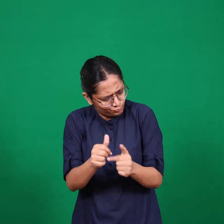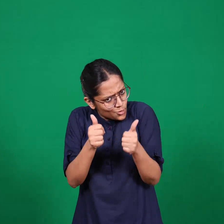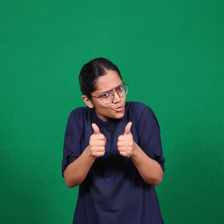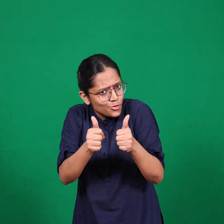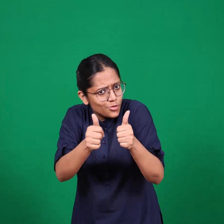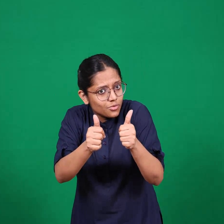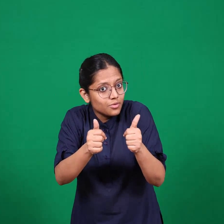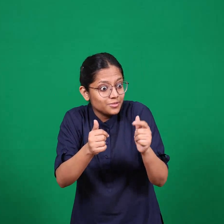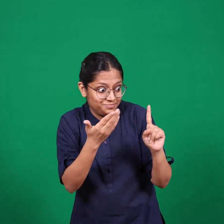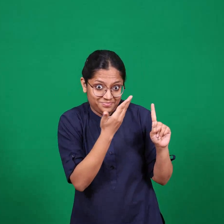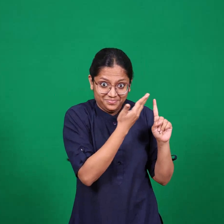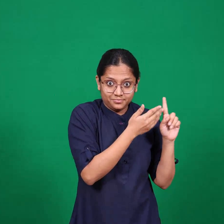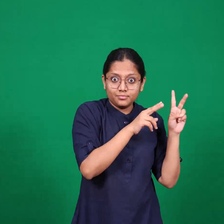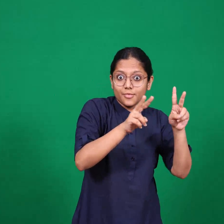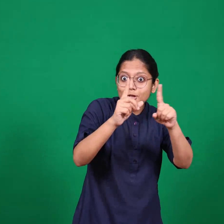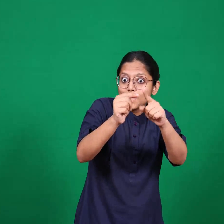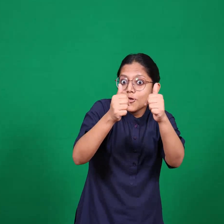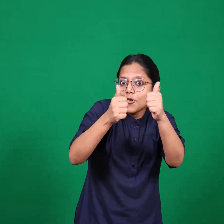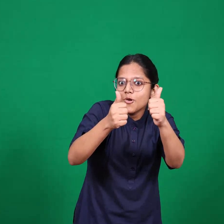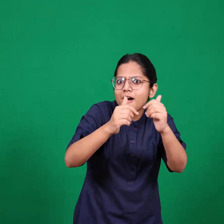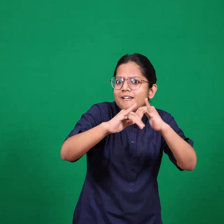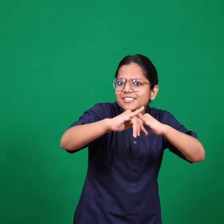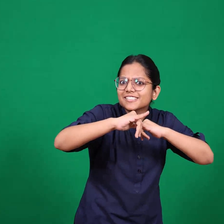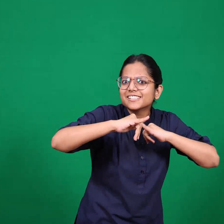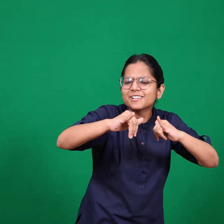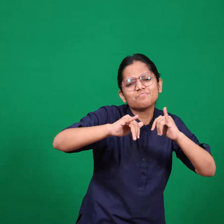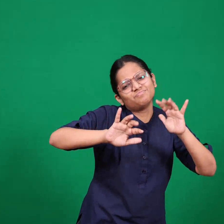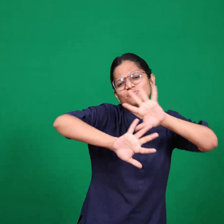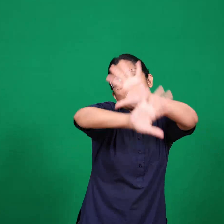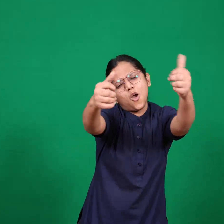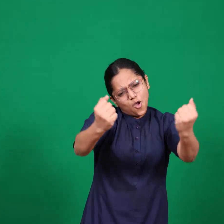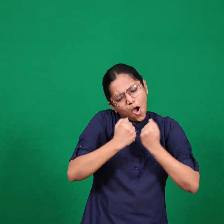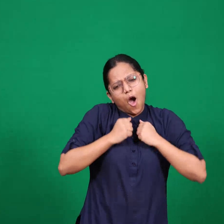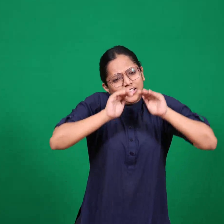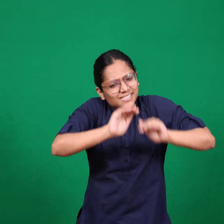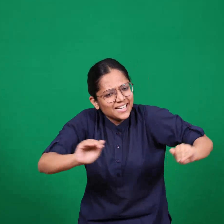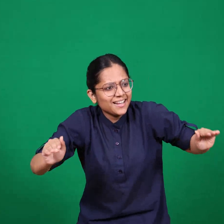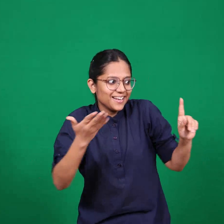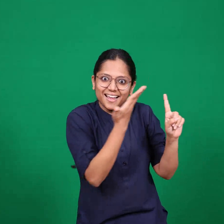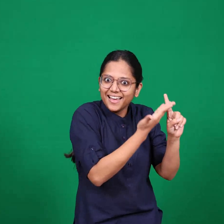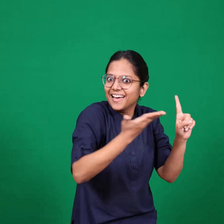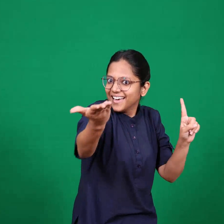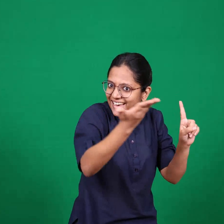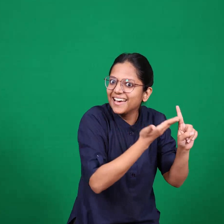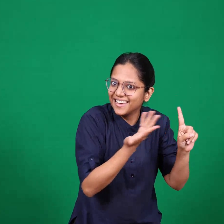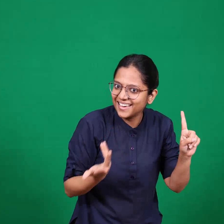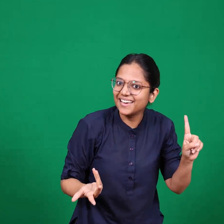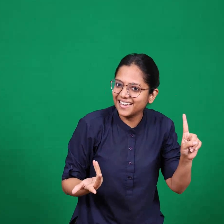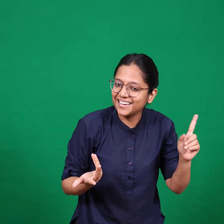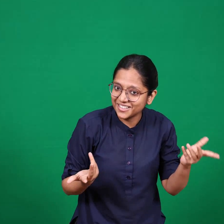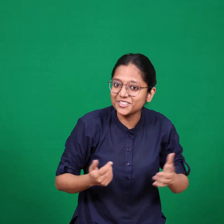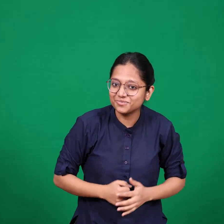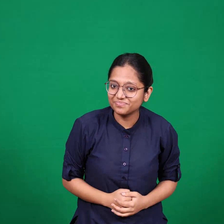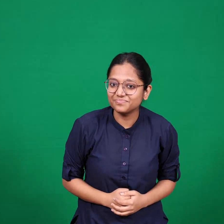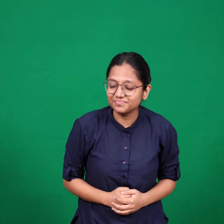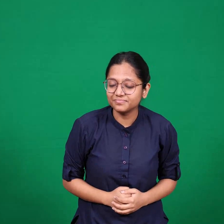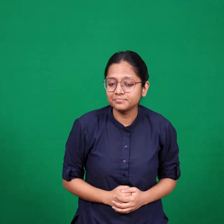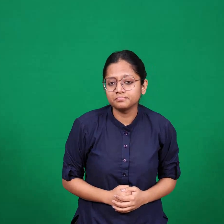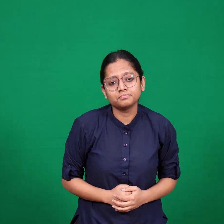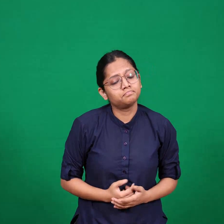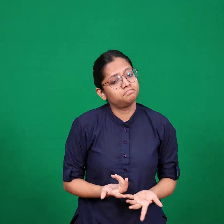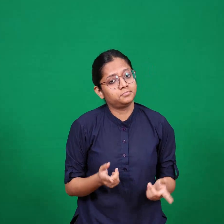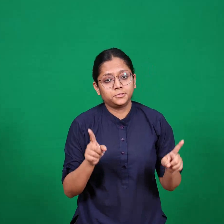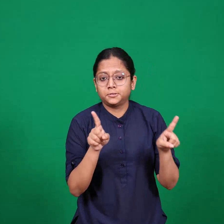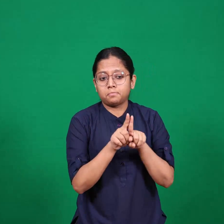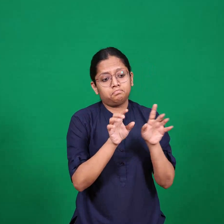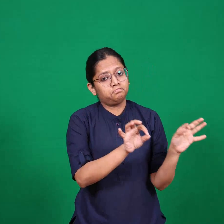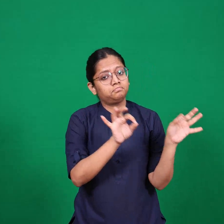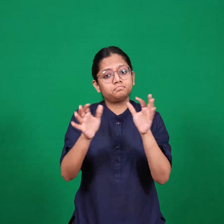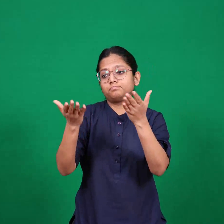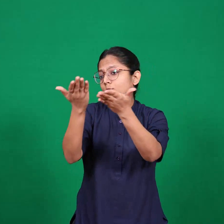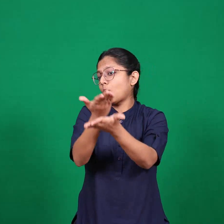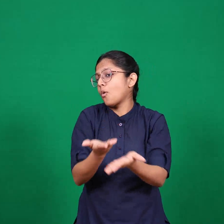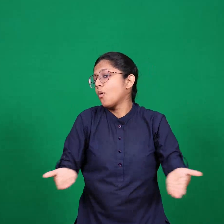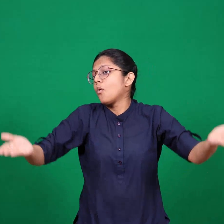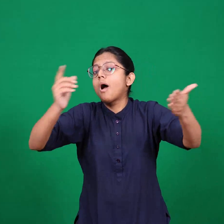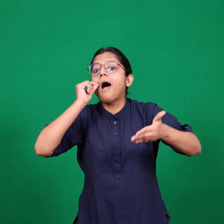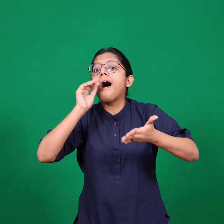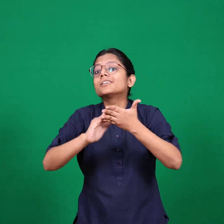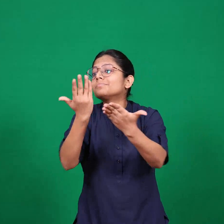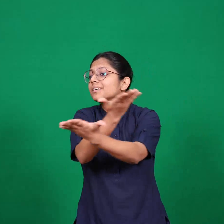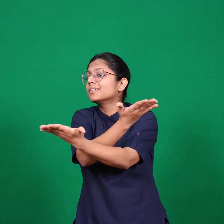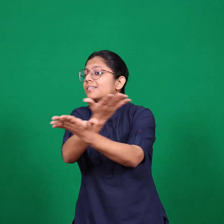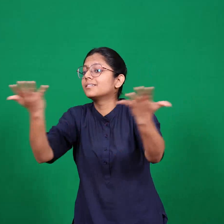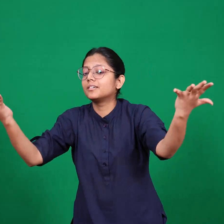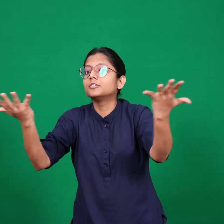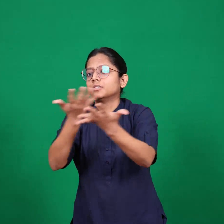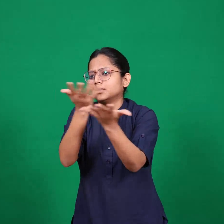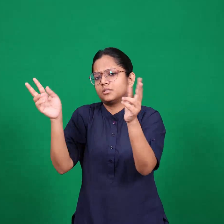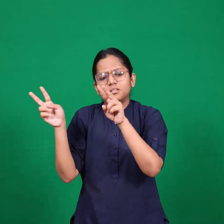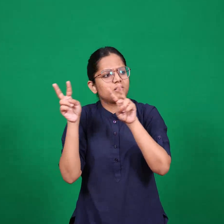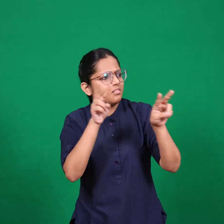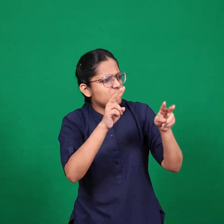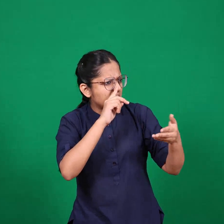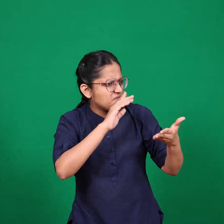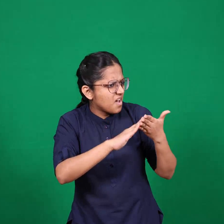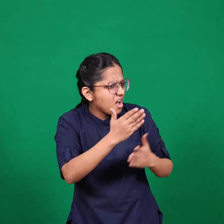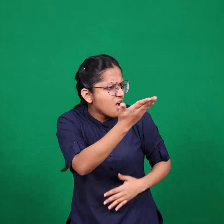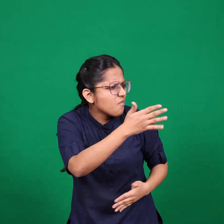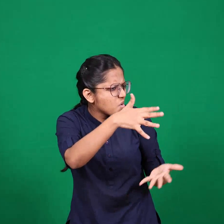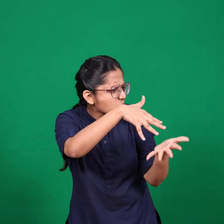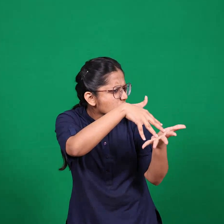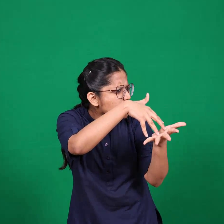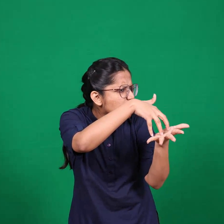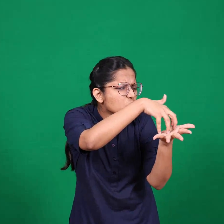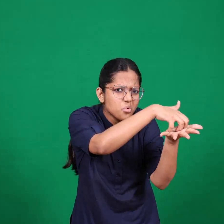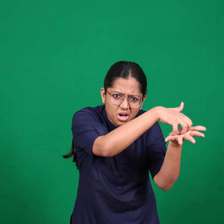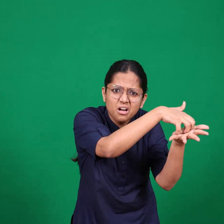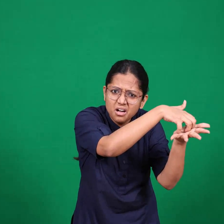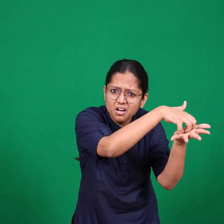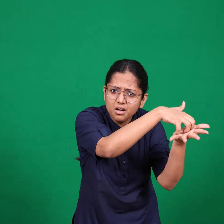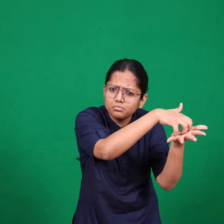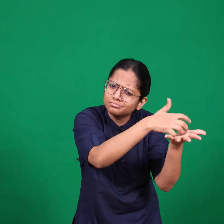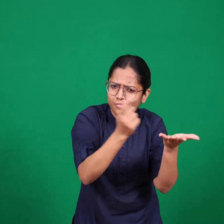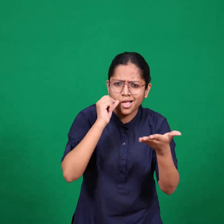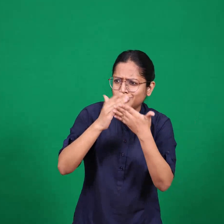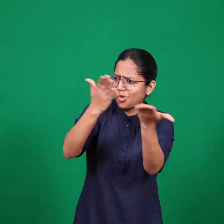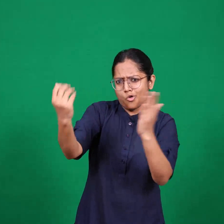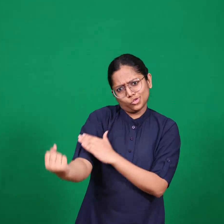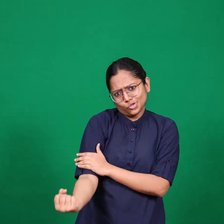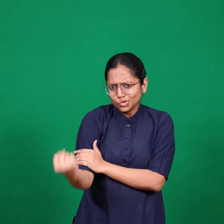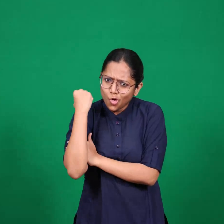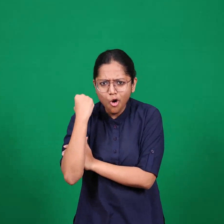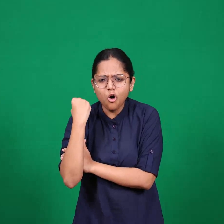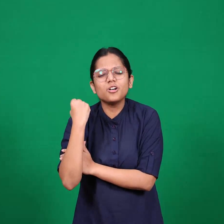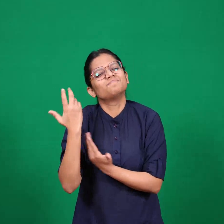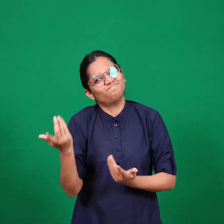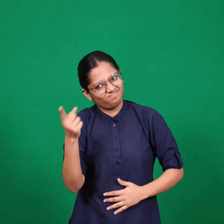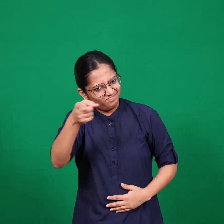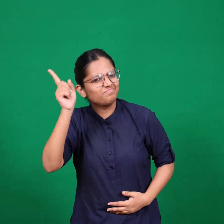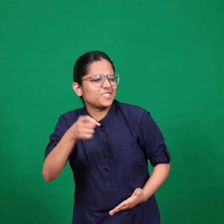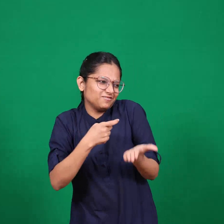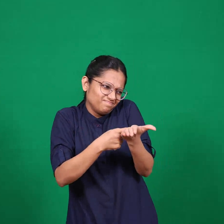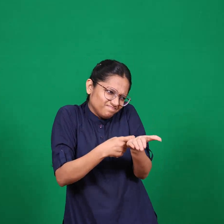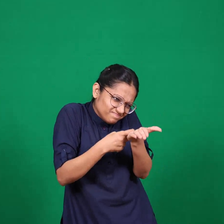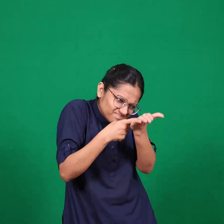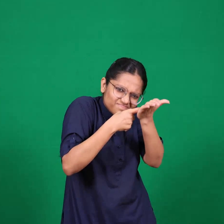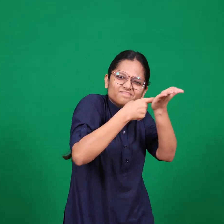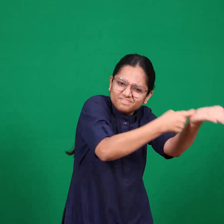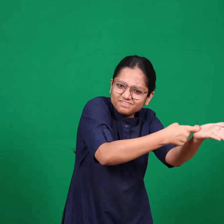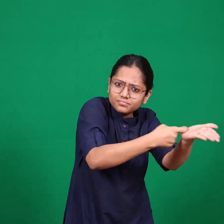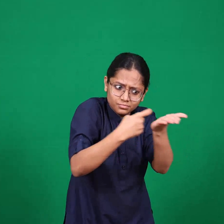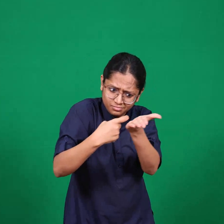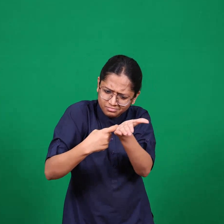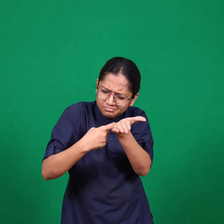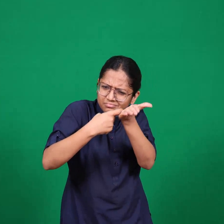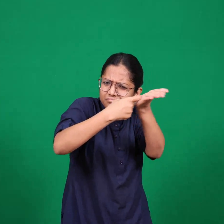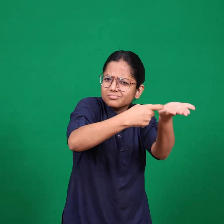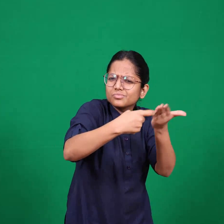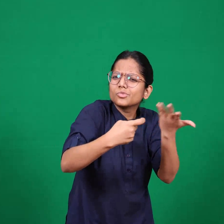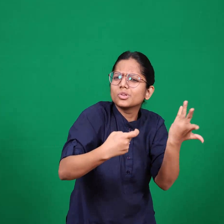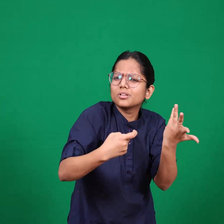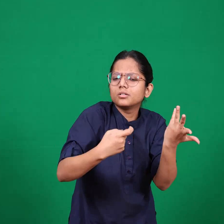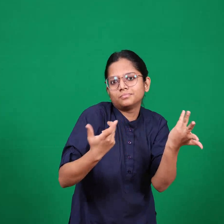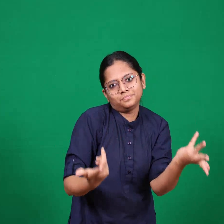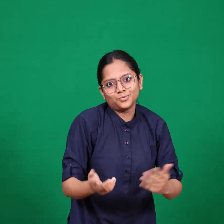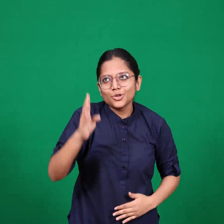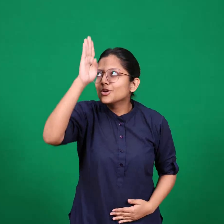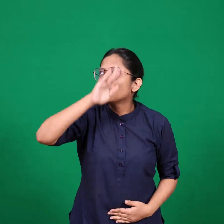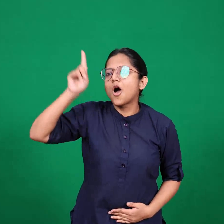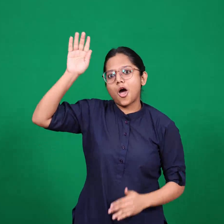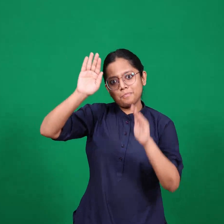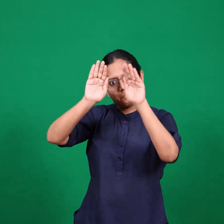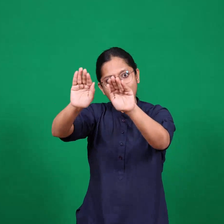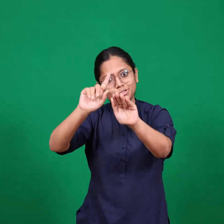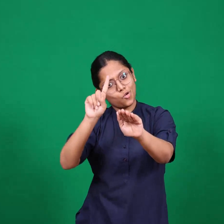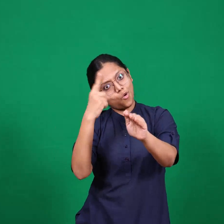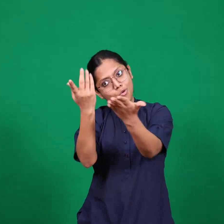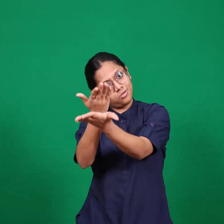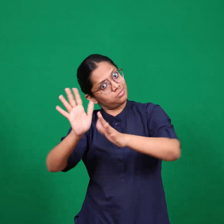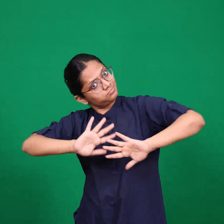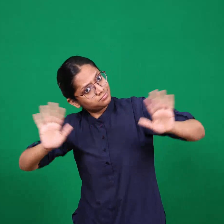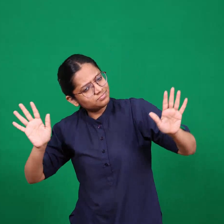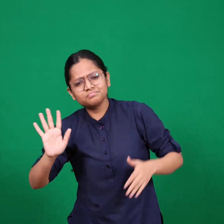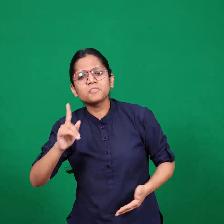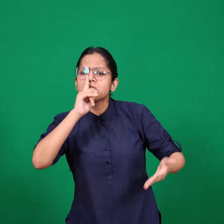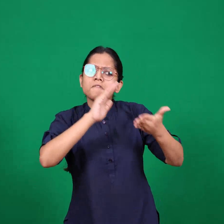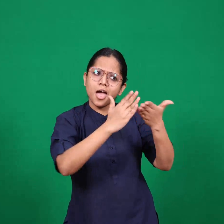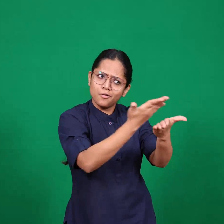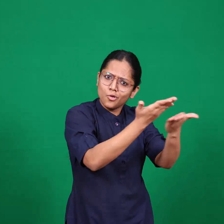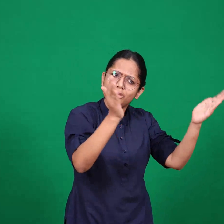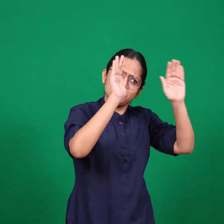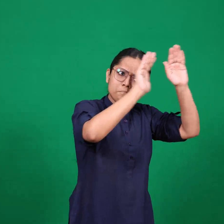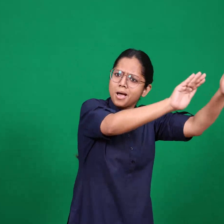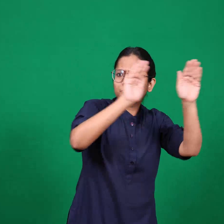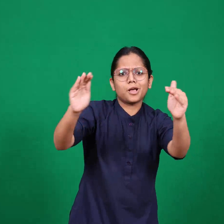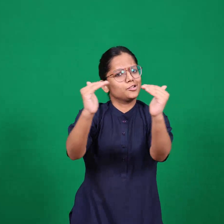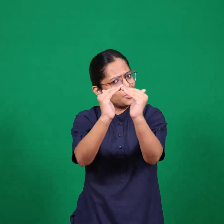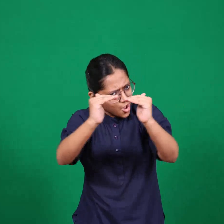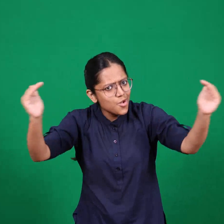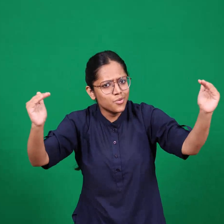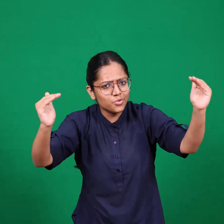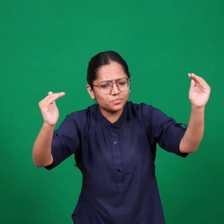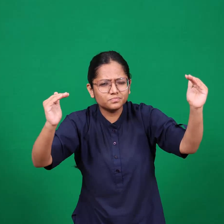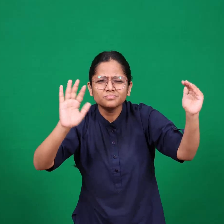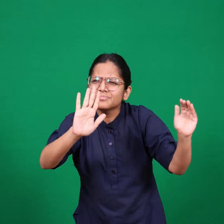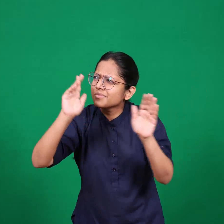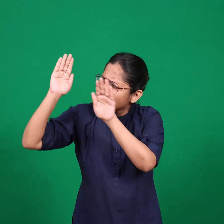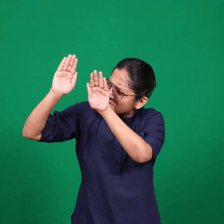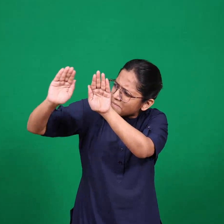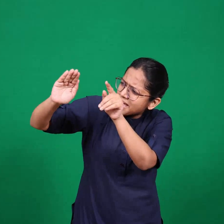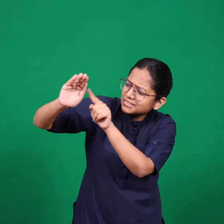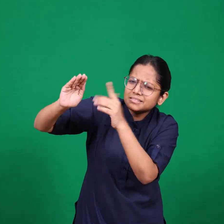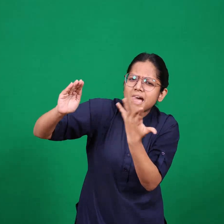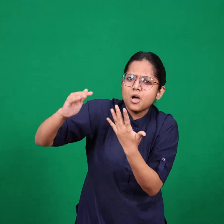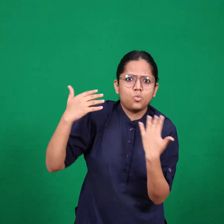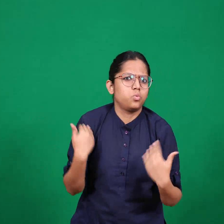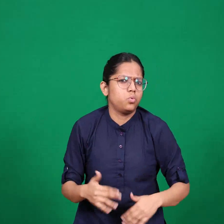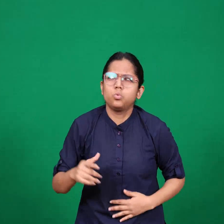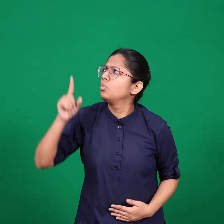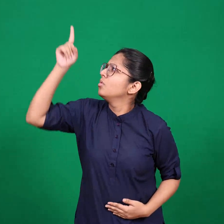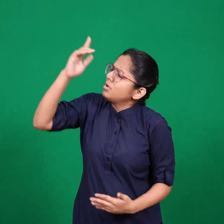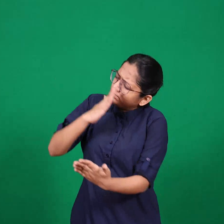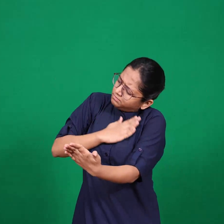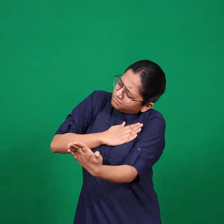And you are her children if you do what is right and refuse to give way to fear.